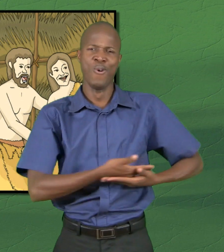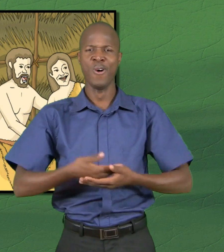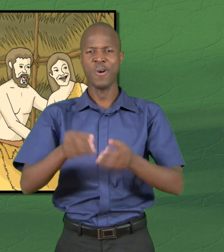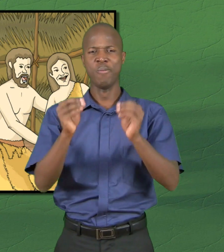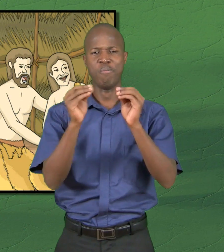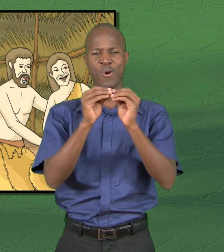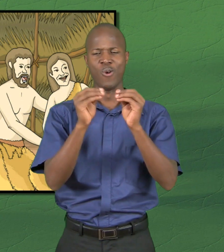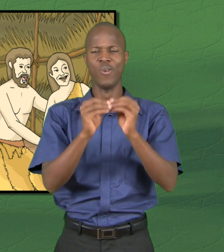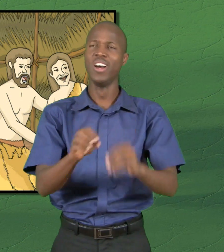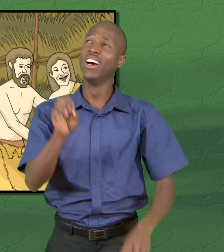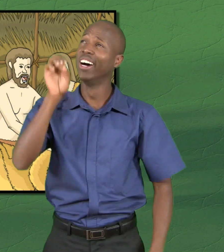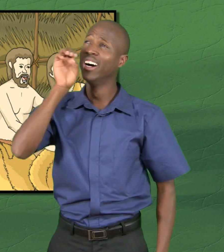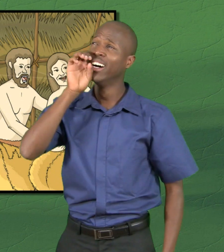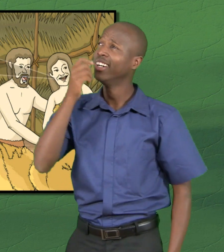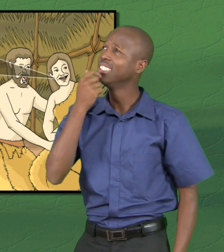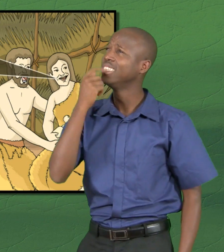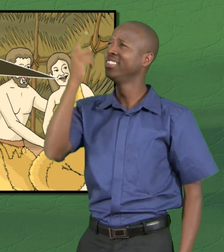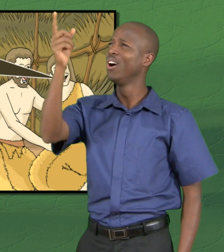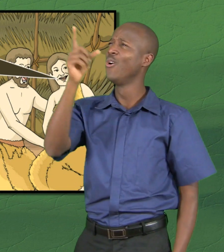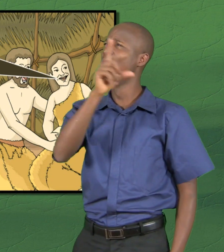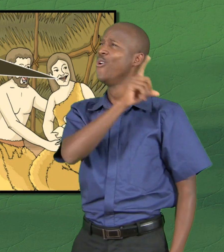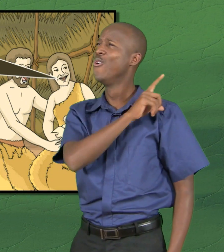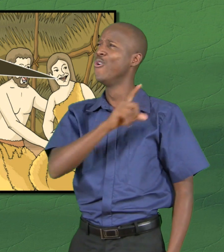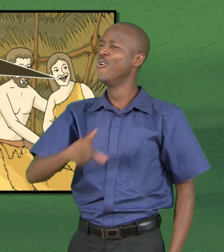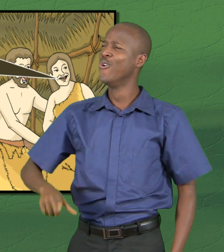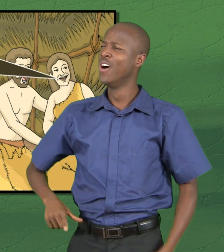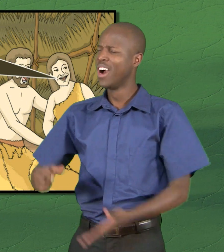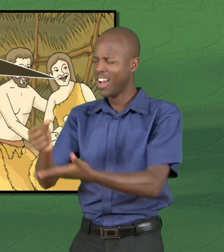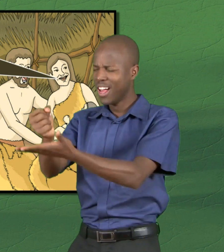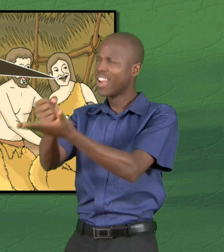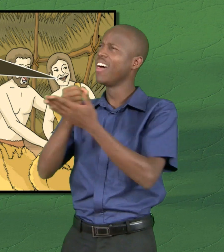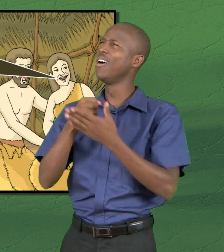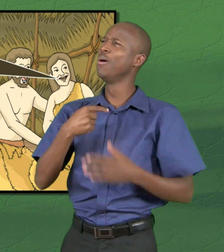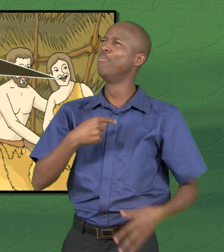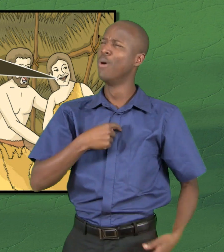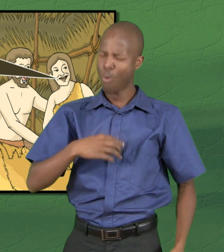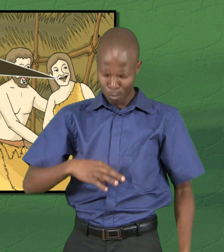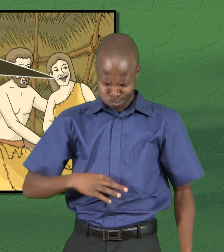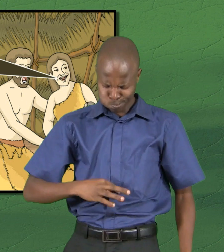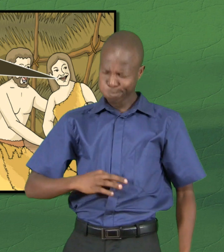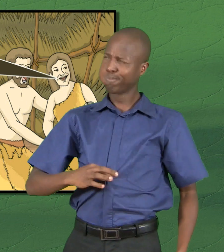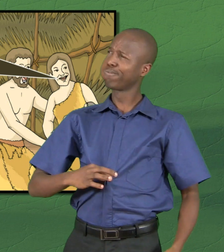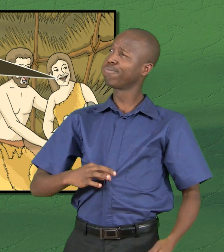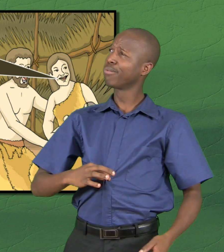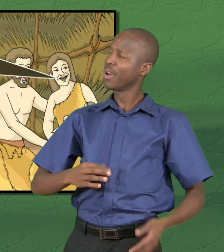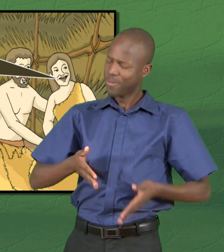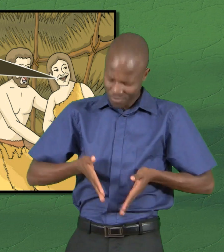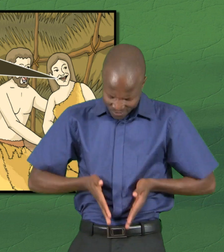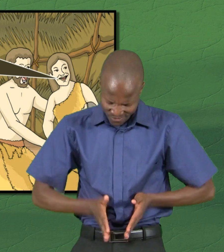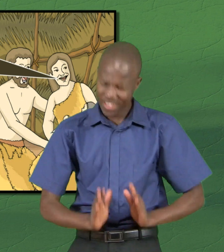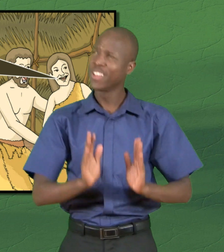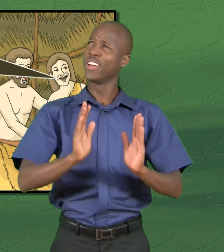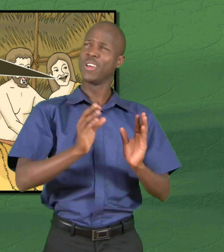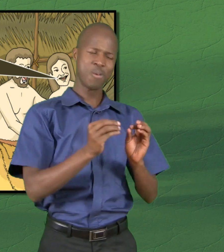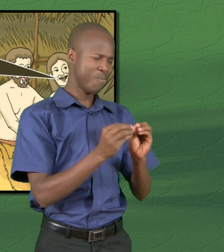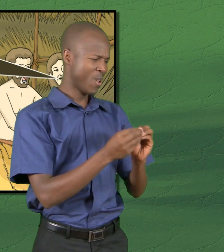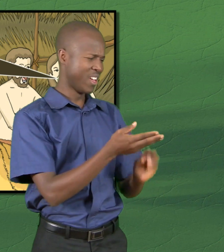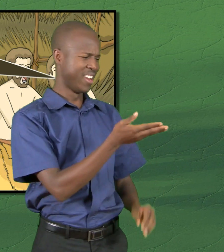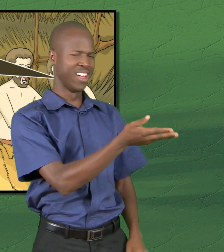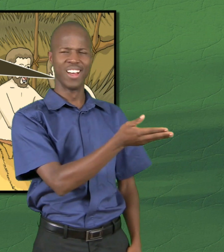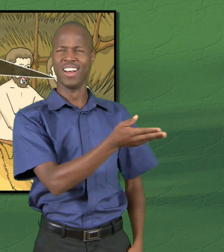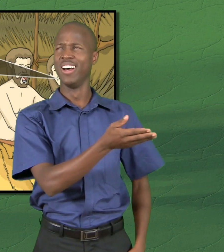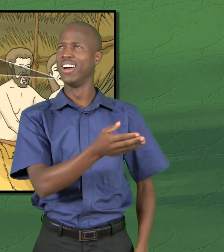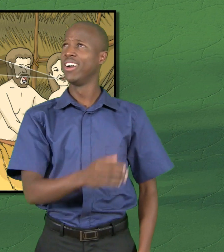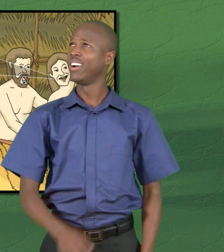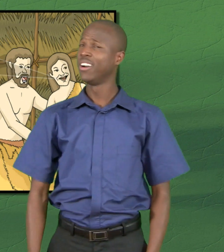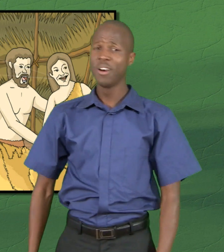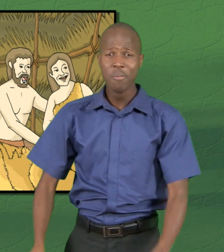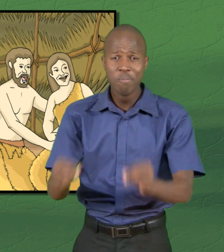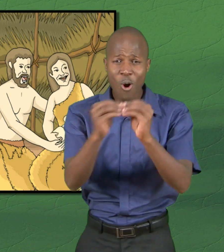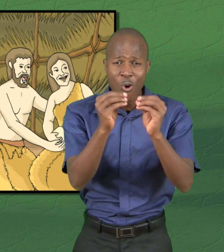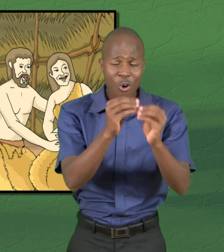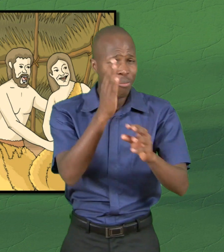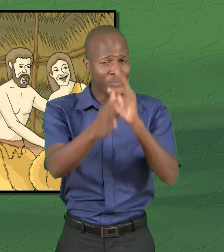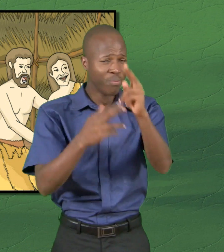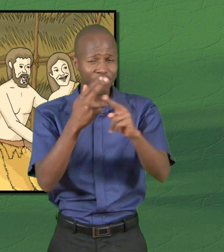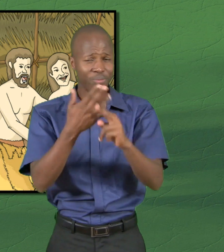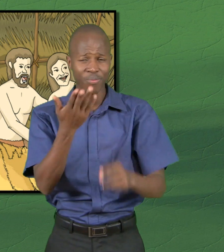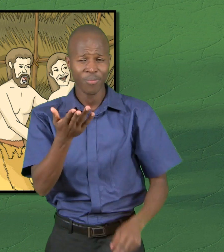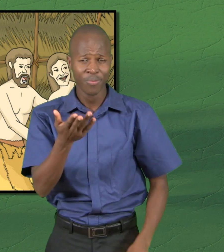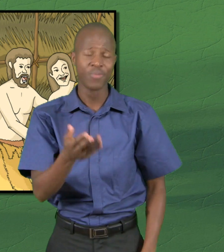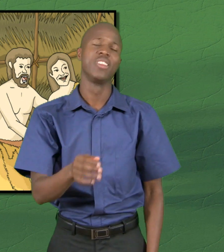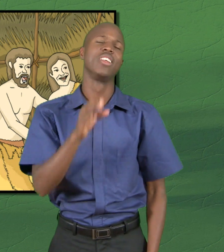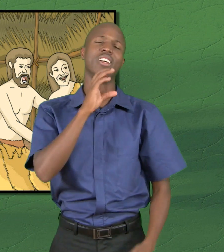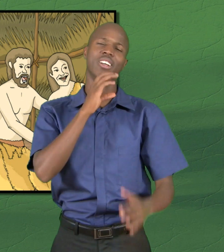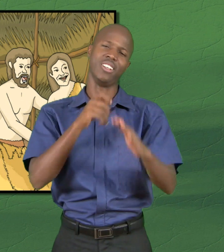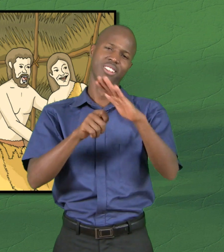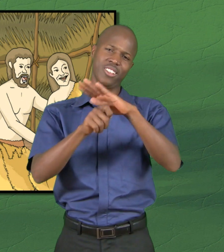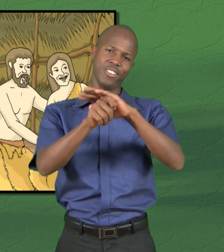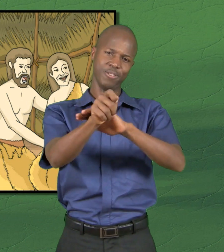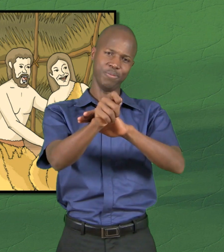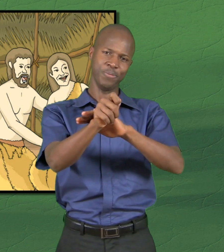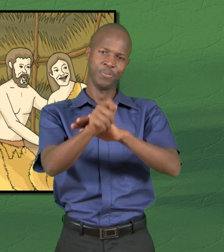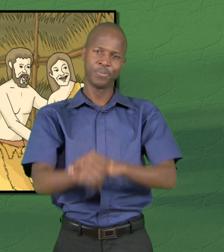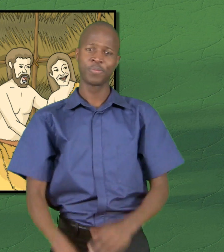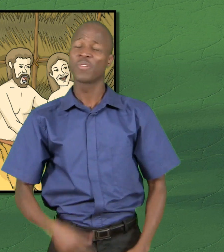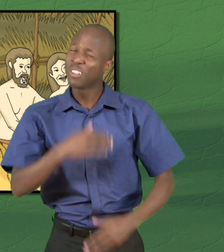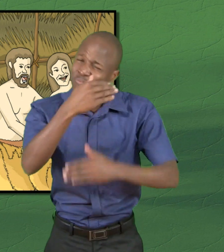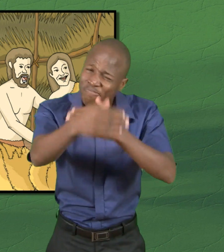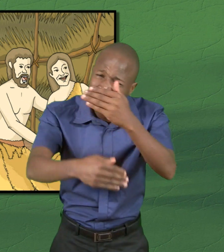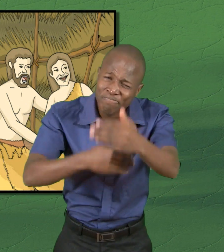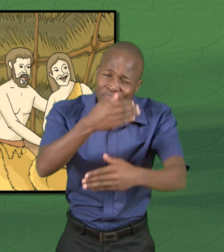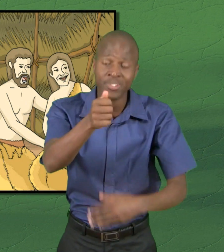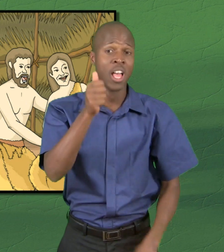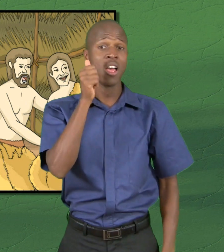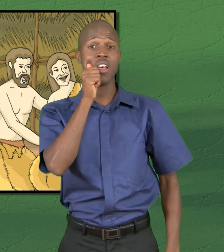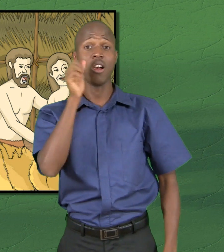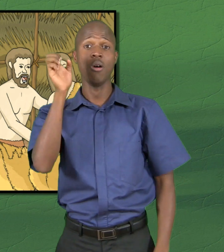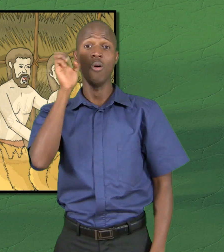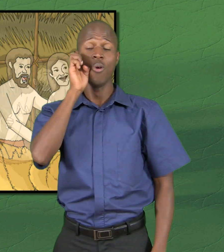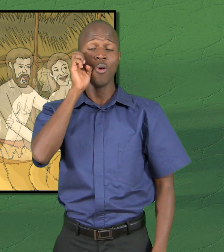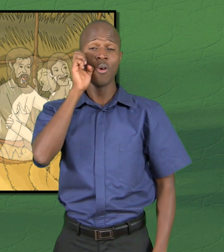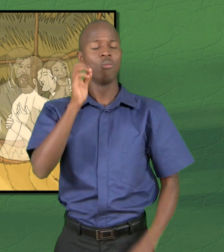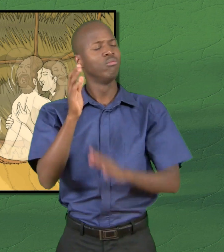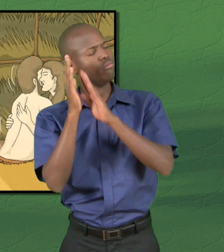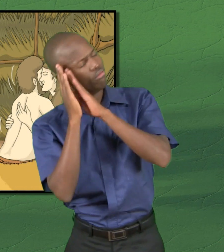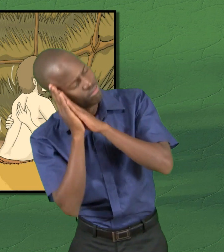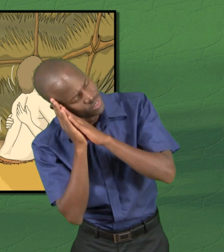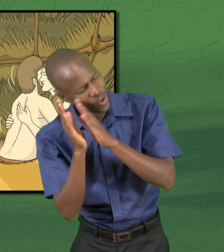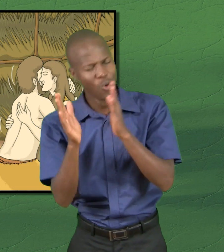“With the help of the LORD I have brought forth a man,” she said.